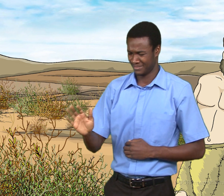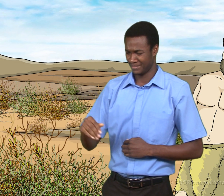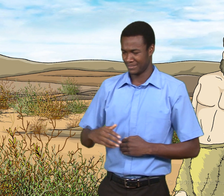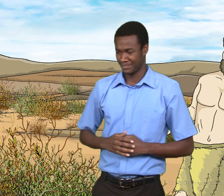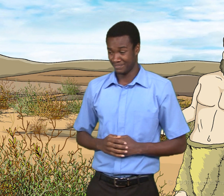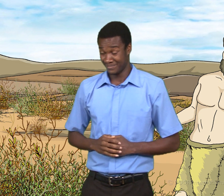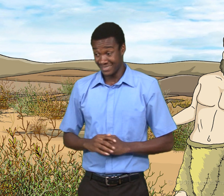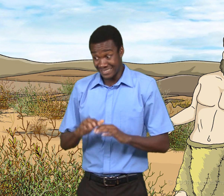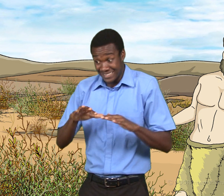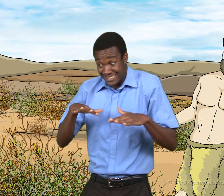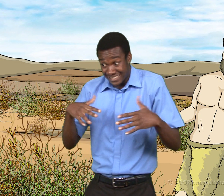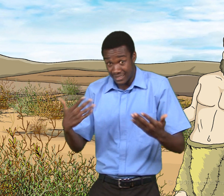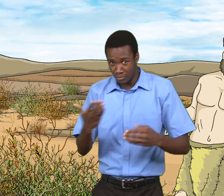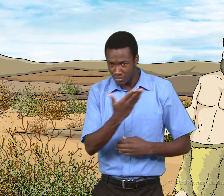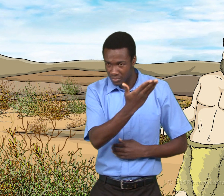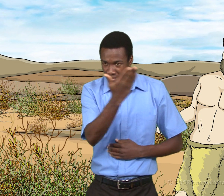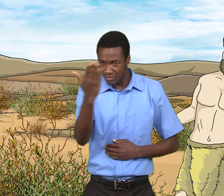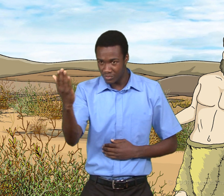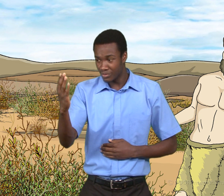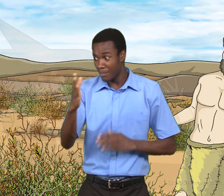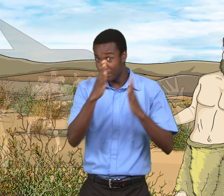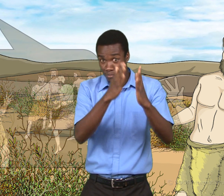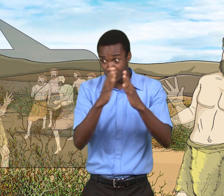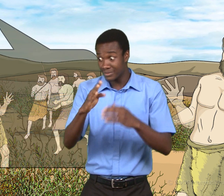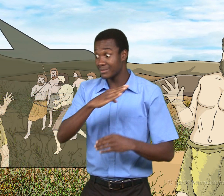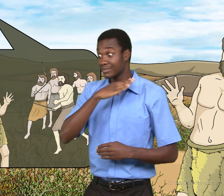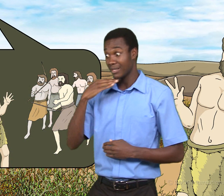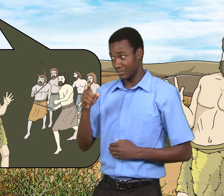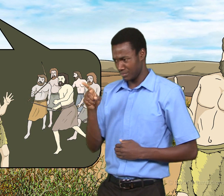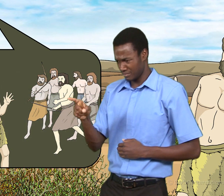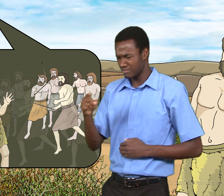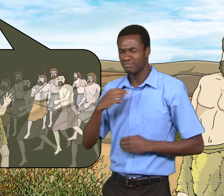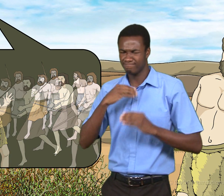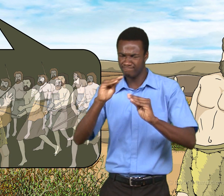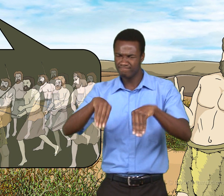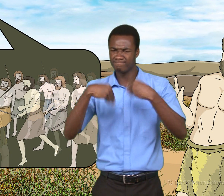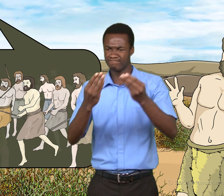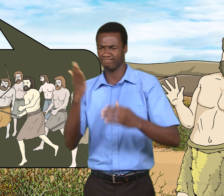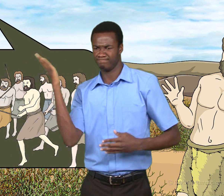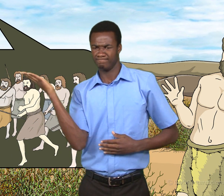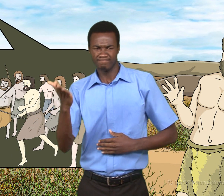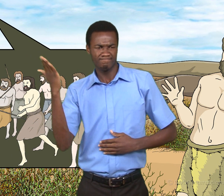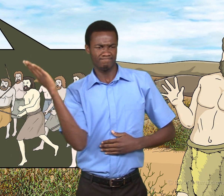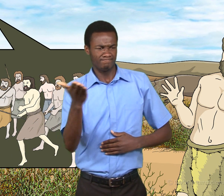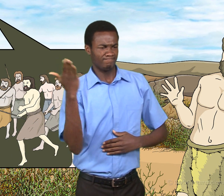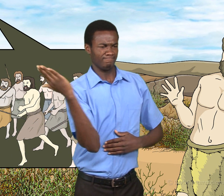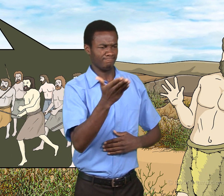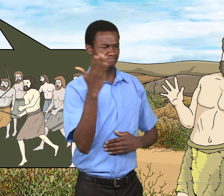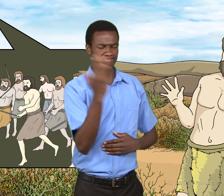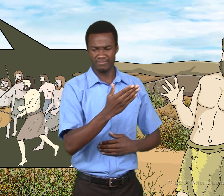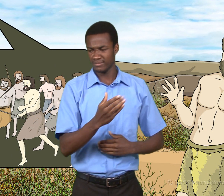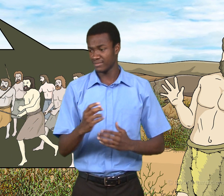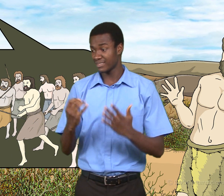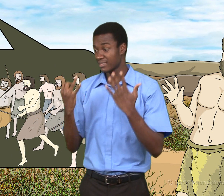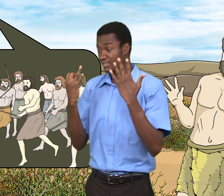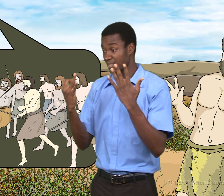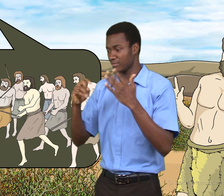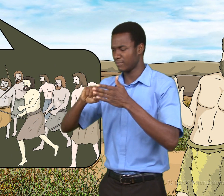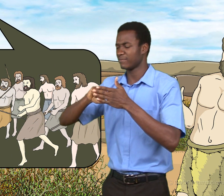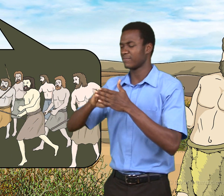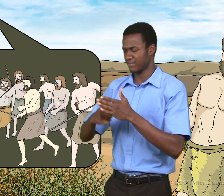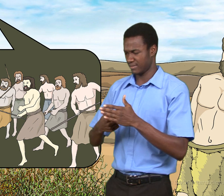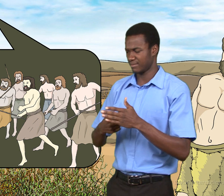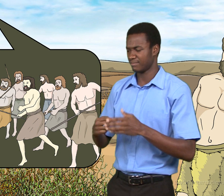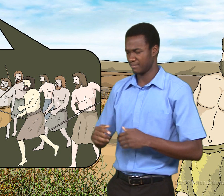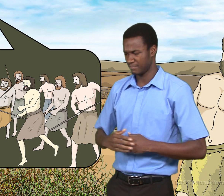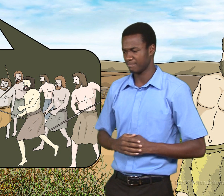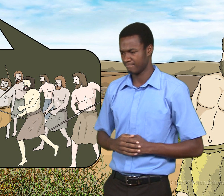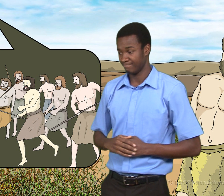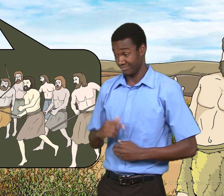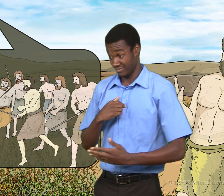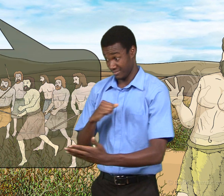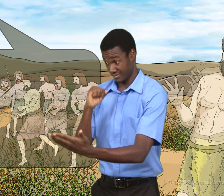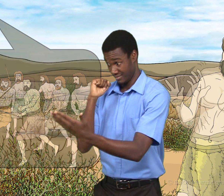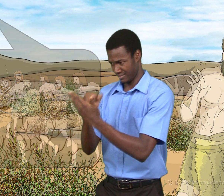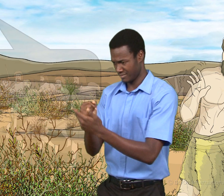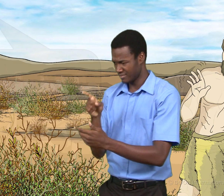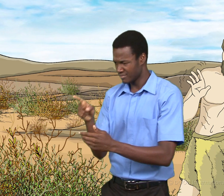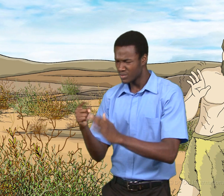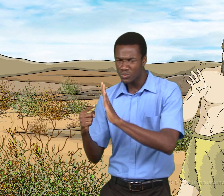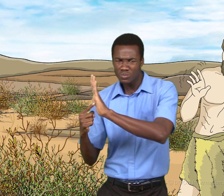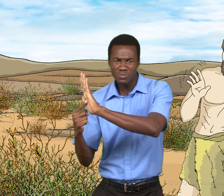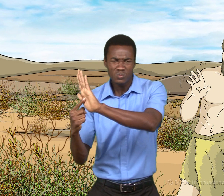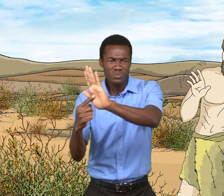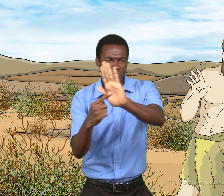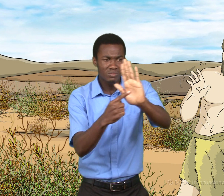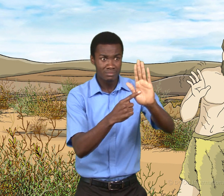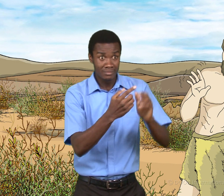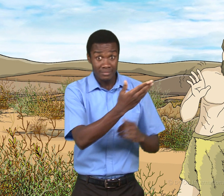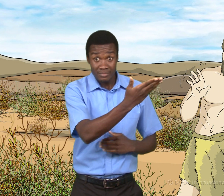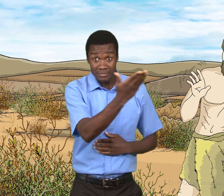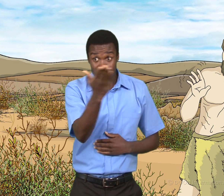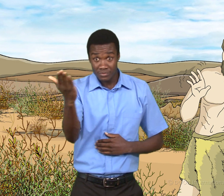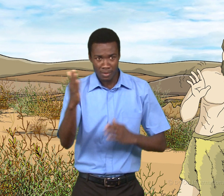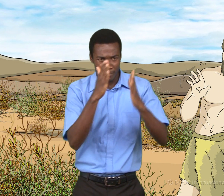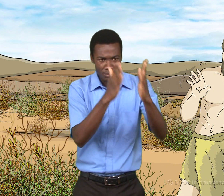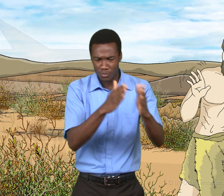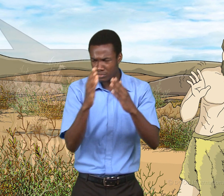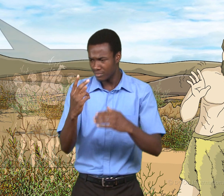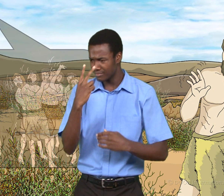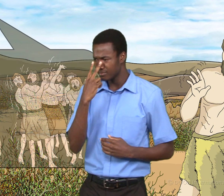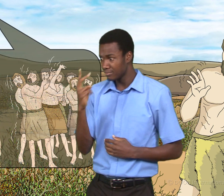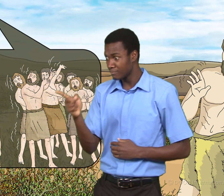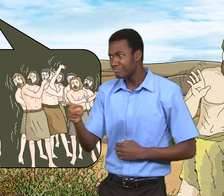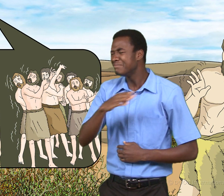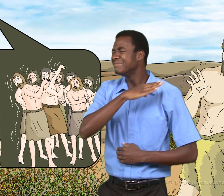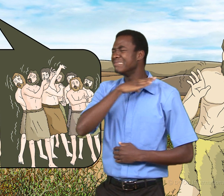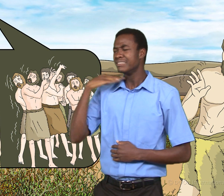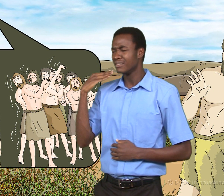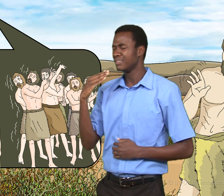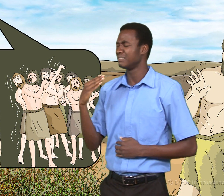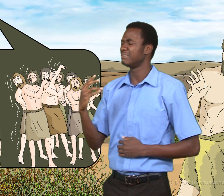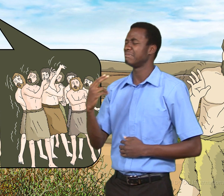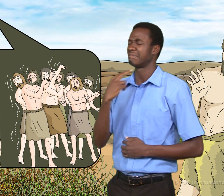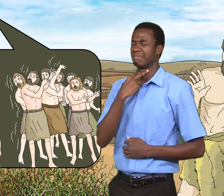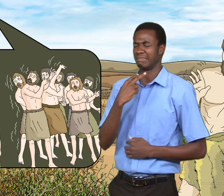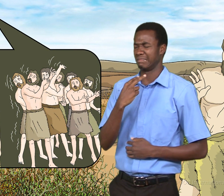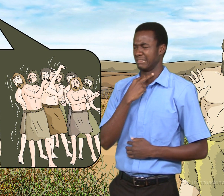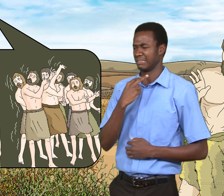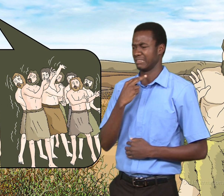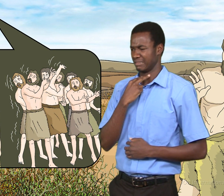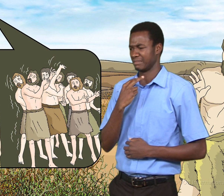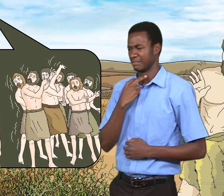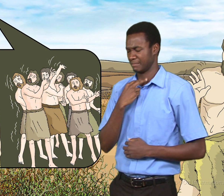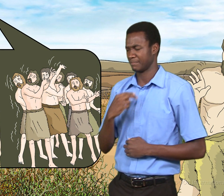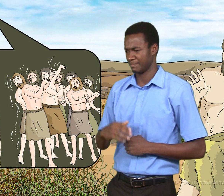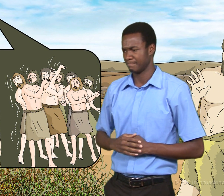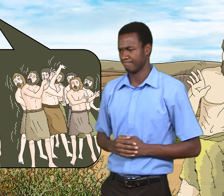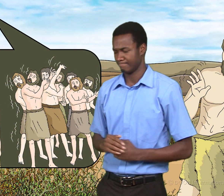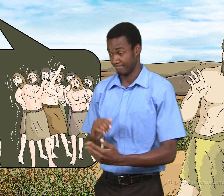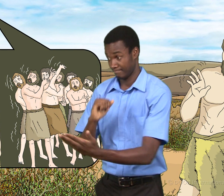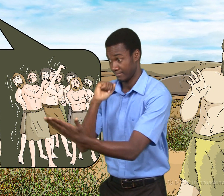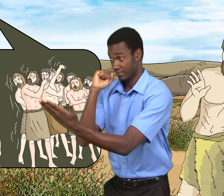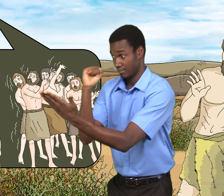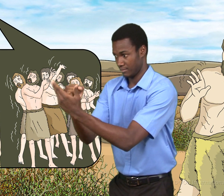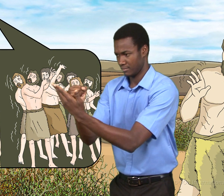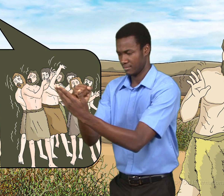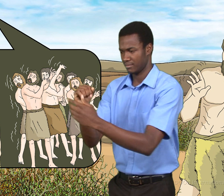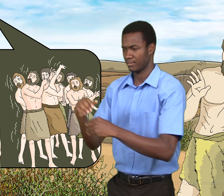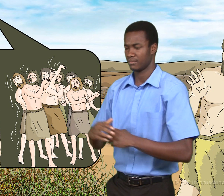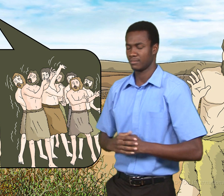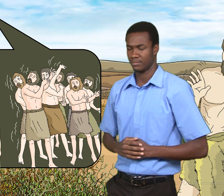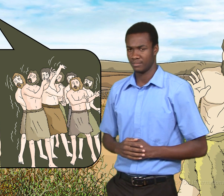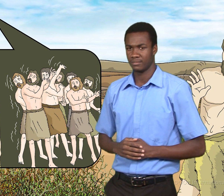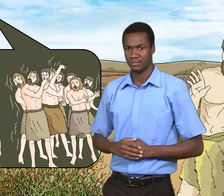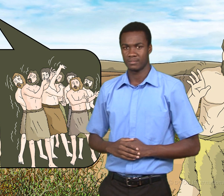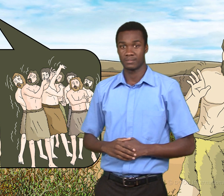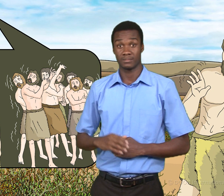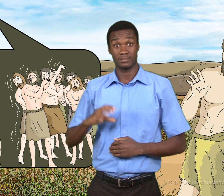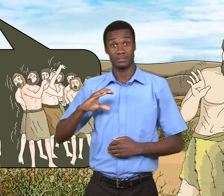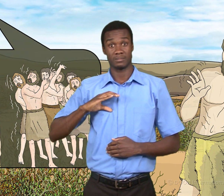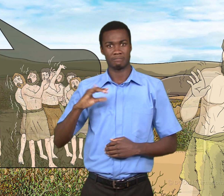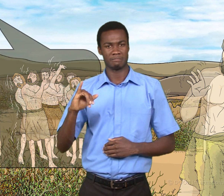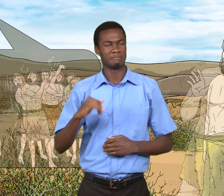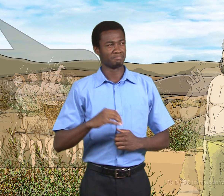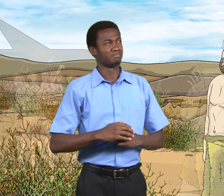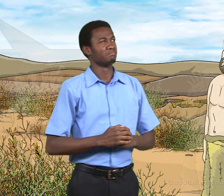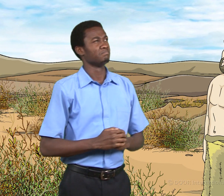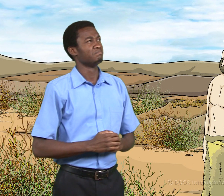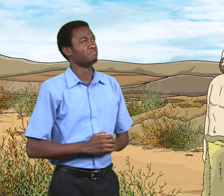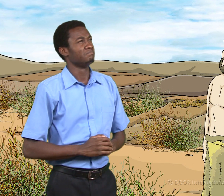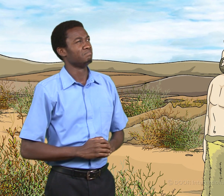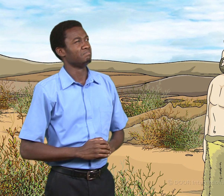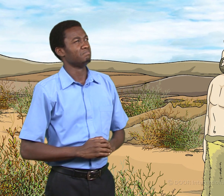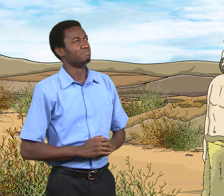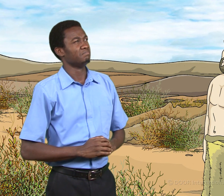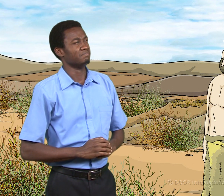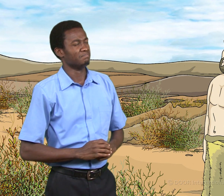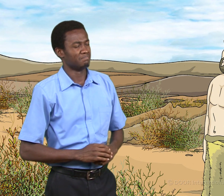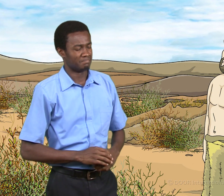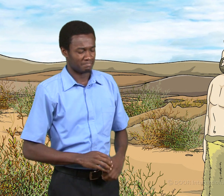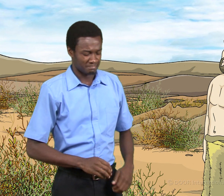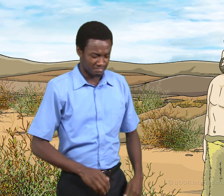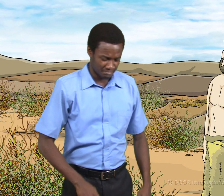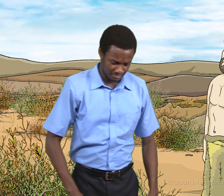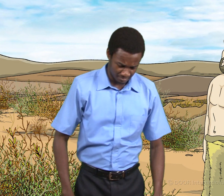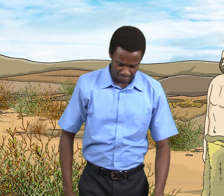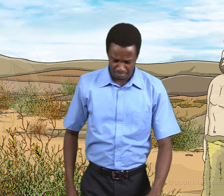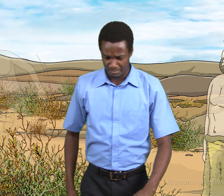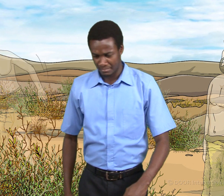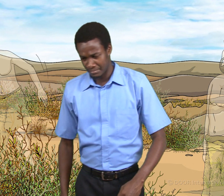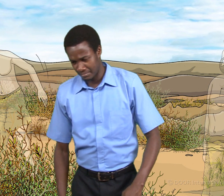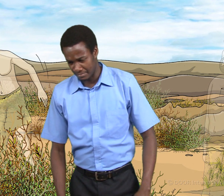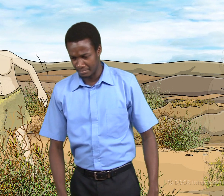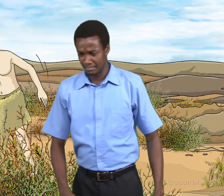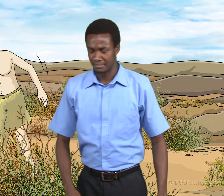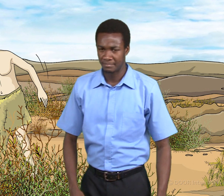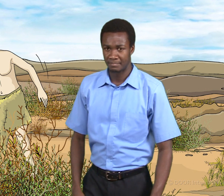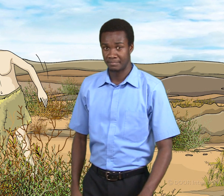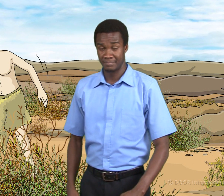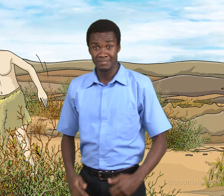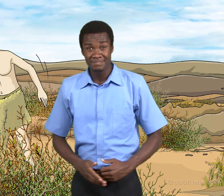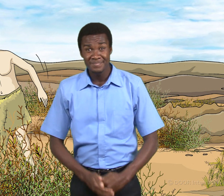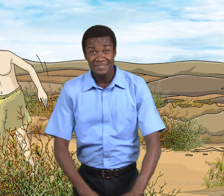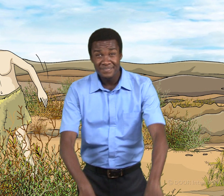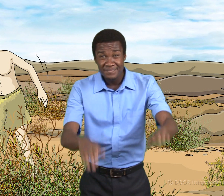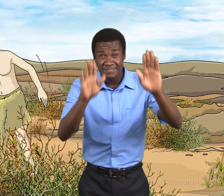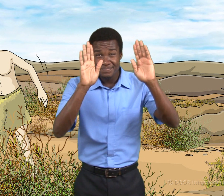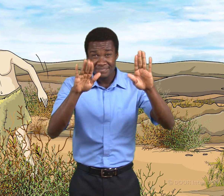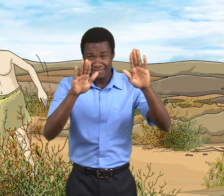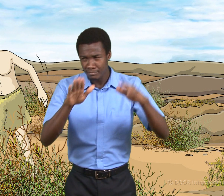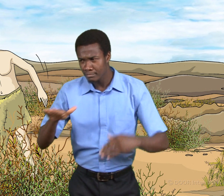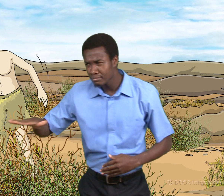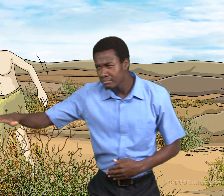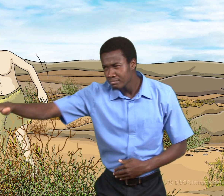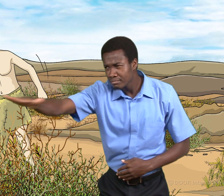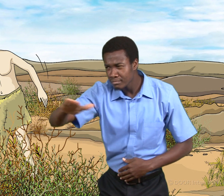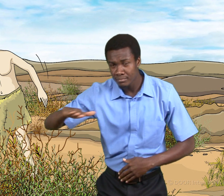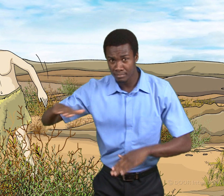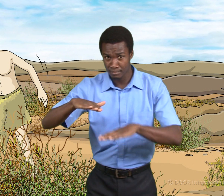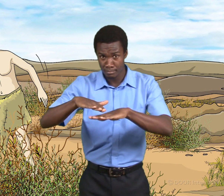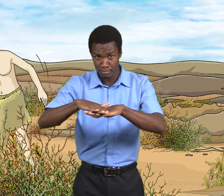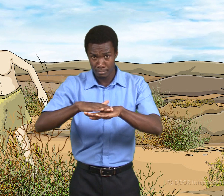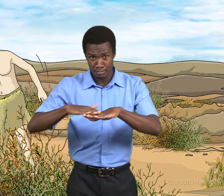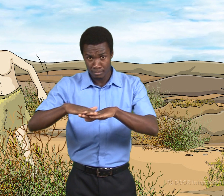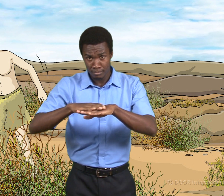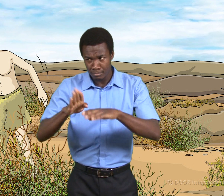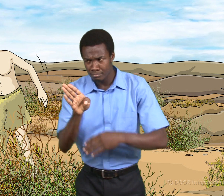“If anyone slays Cain, then Cain will be avenged sevenfold.” And the LORD placed a mark on Cain, so that no one who found him would kill him.